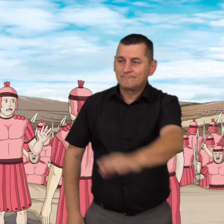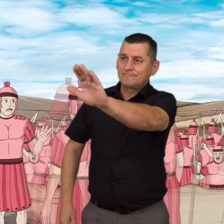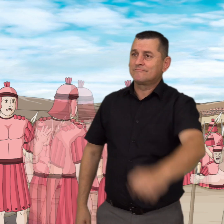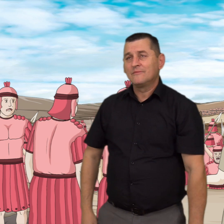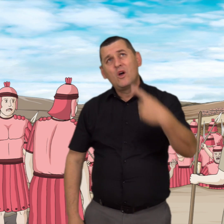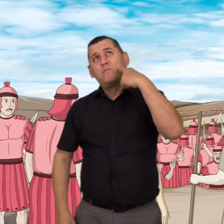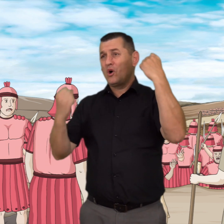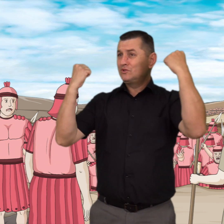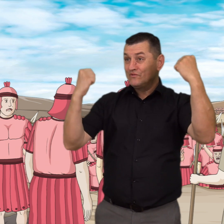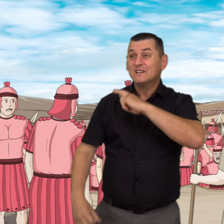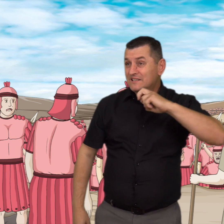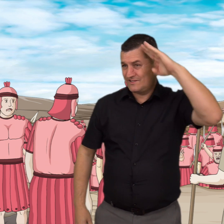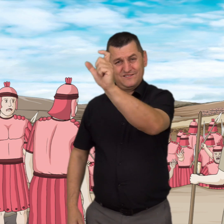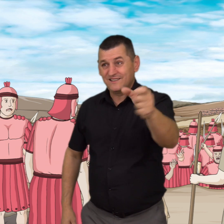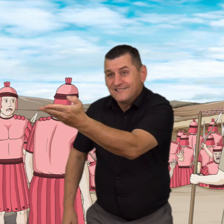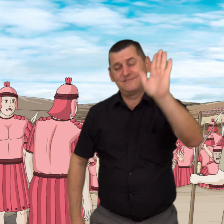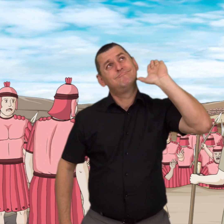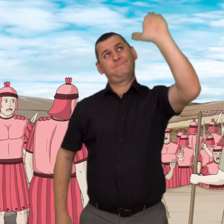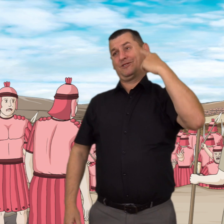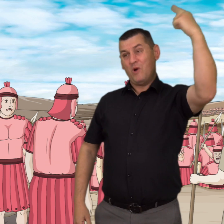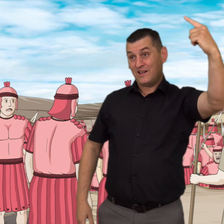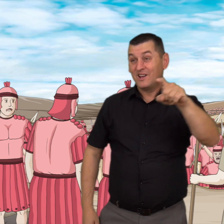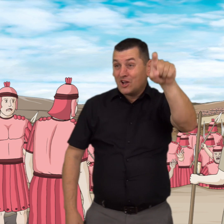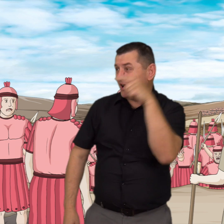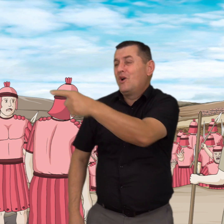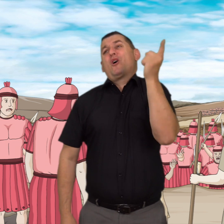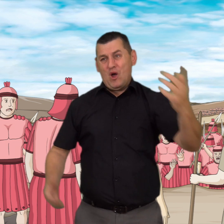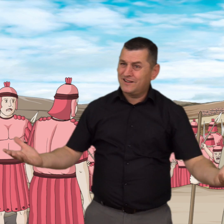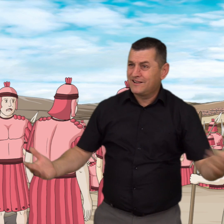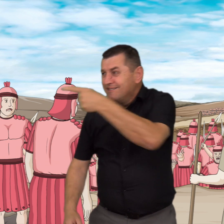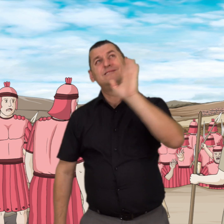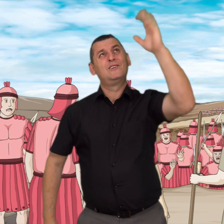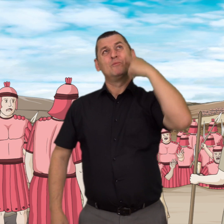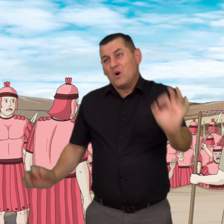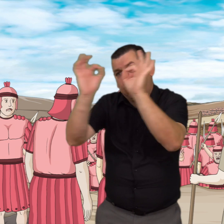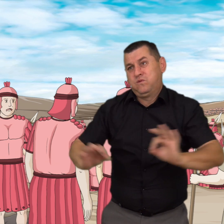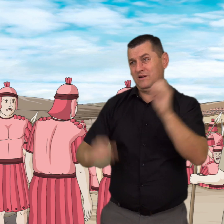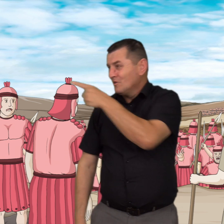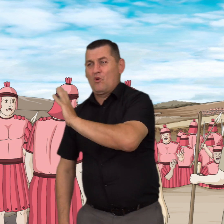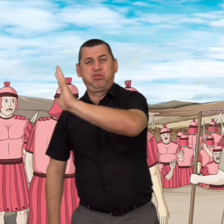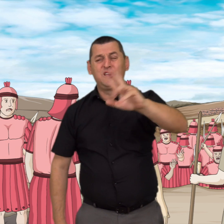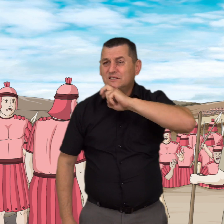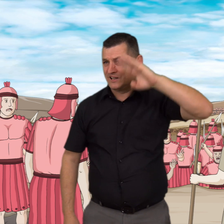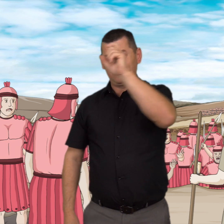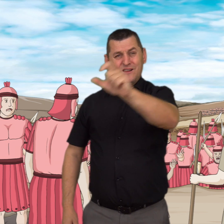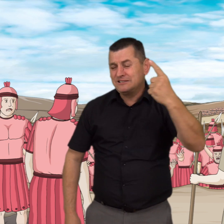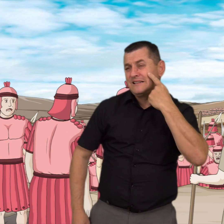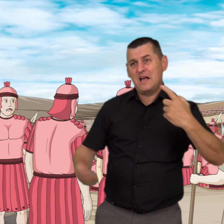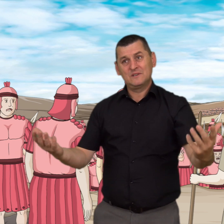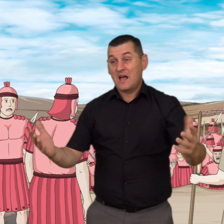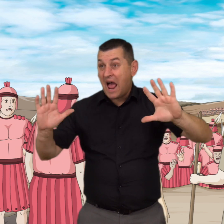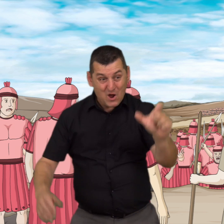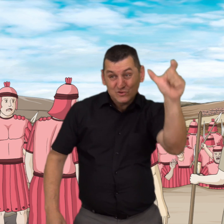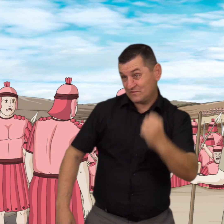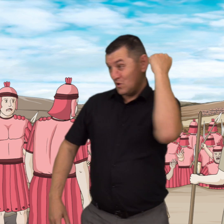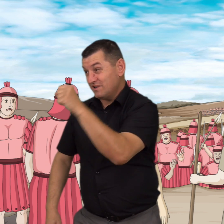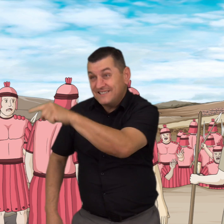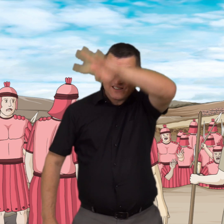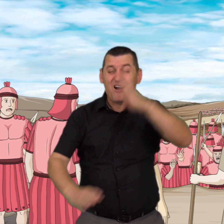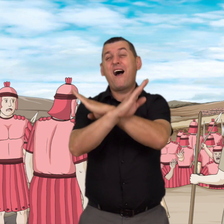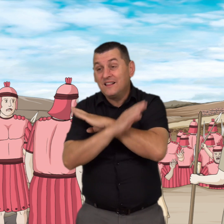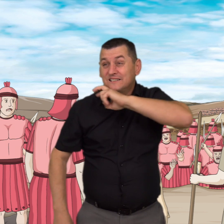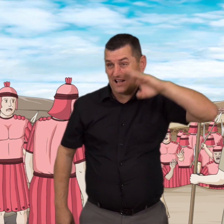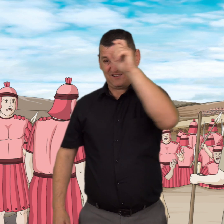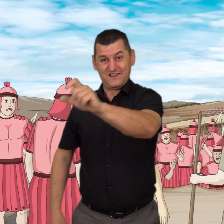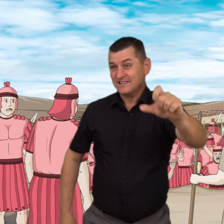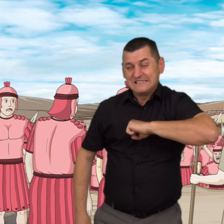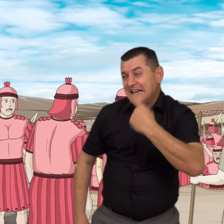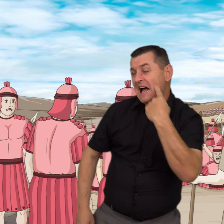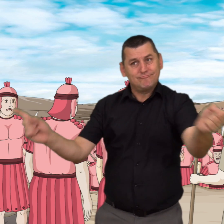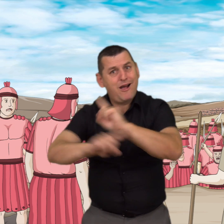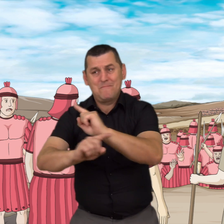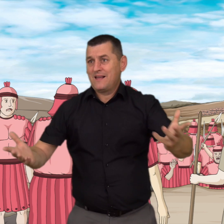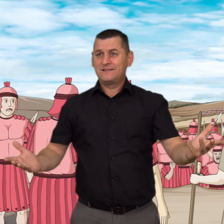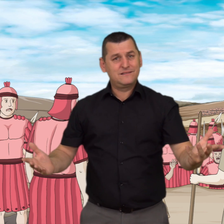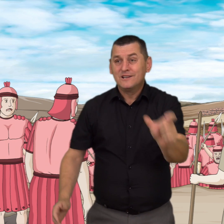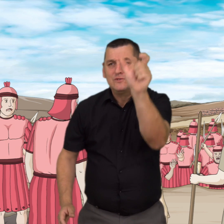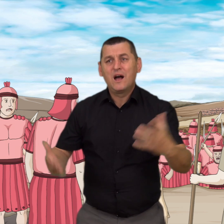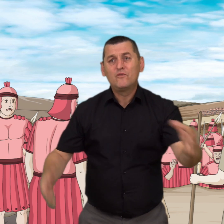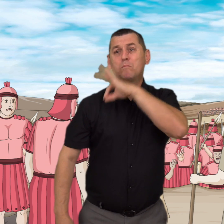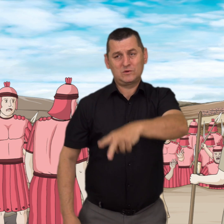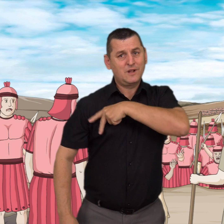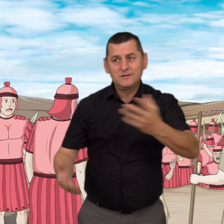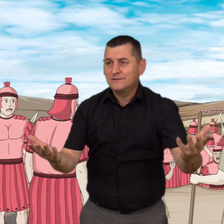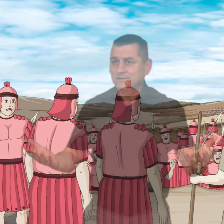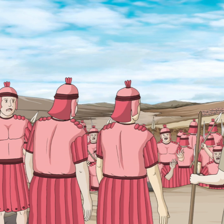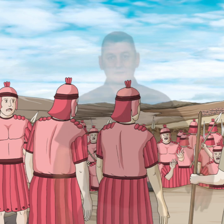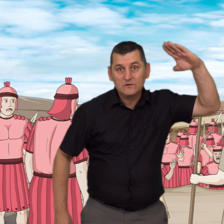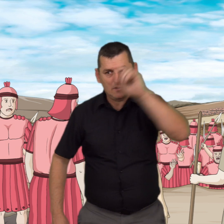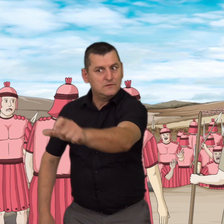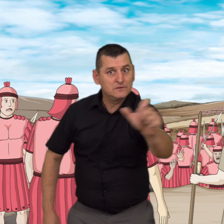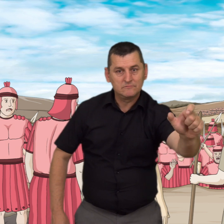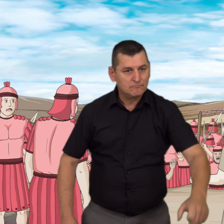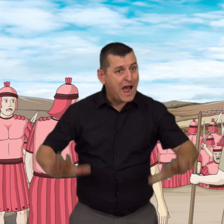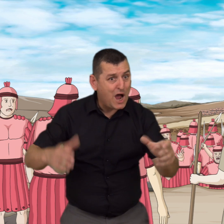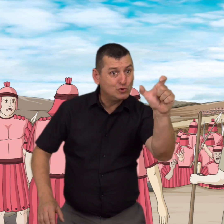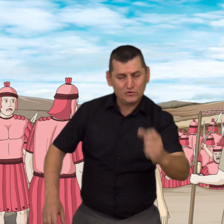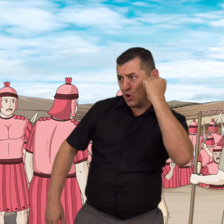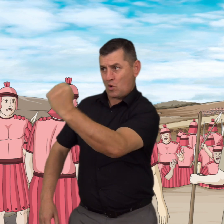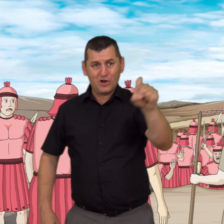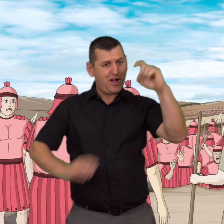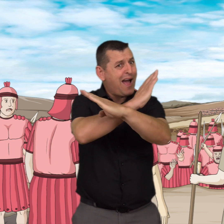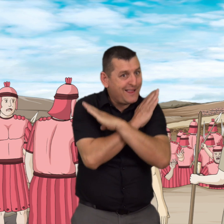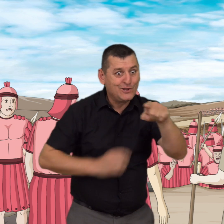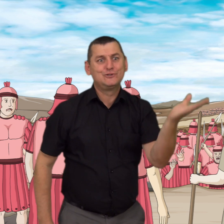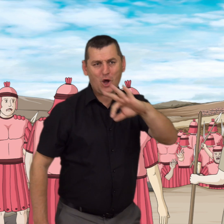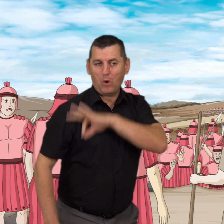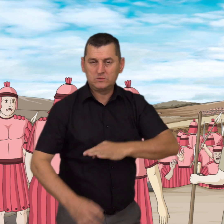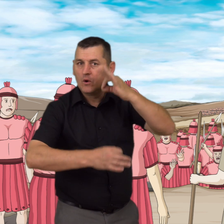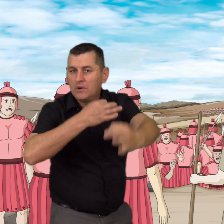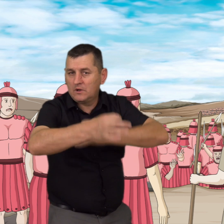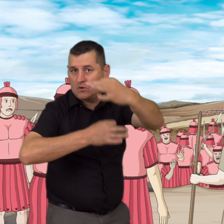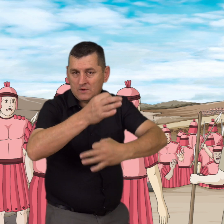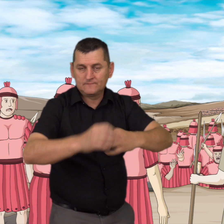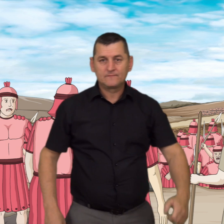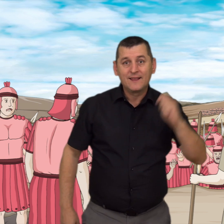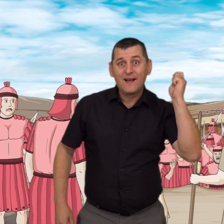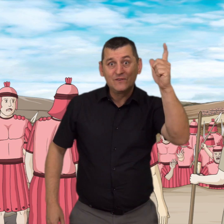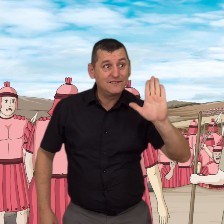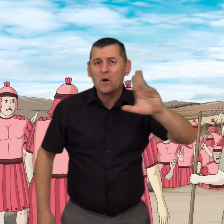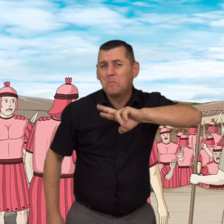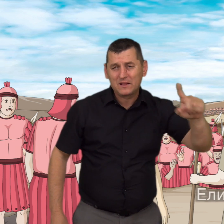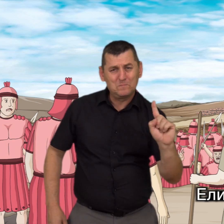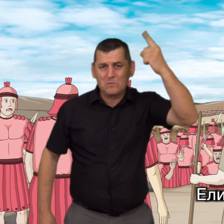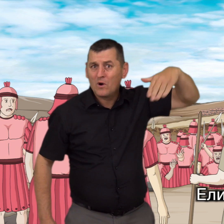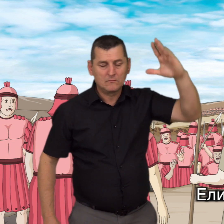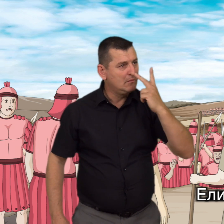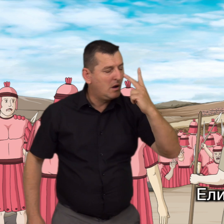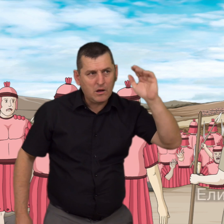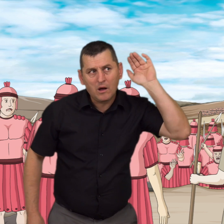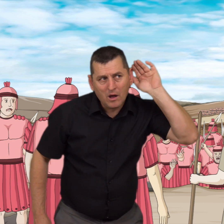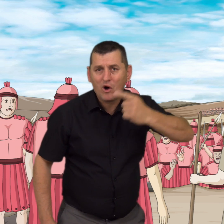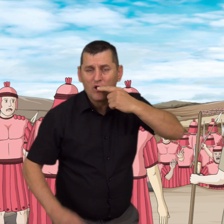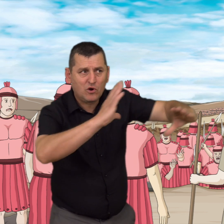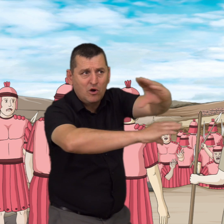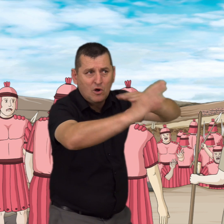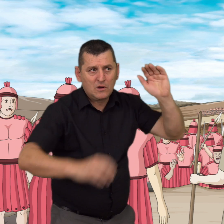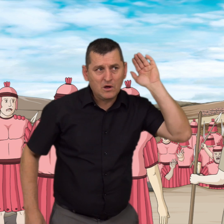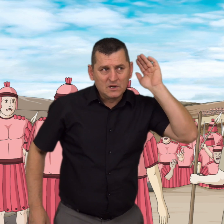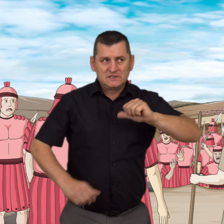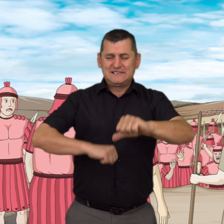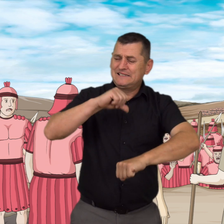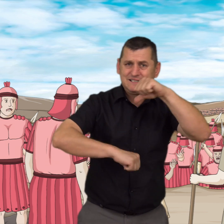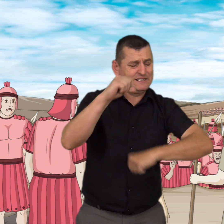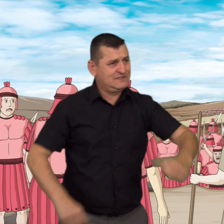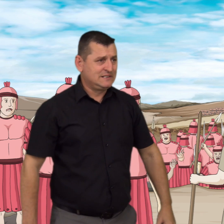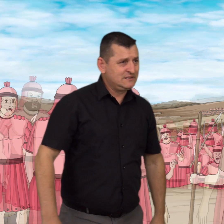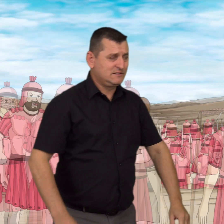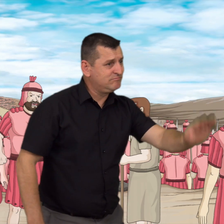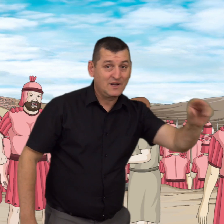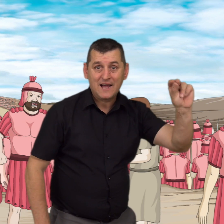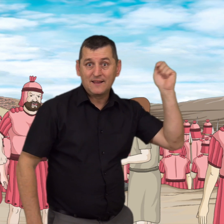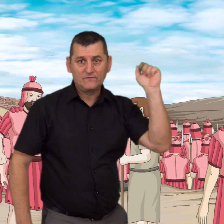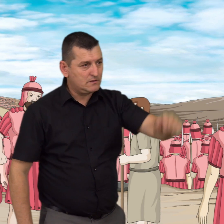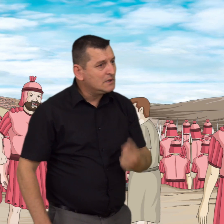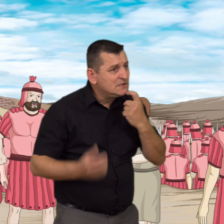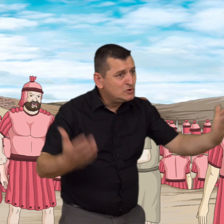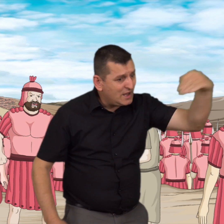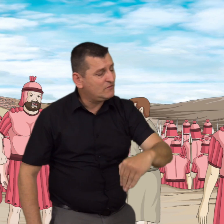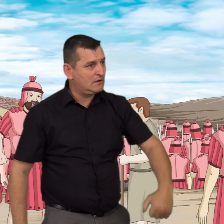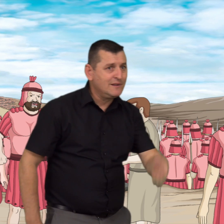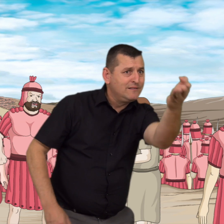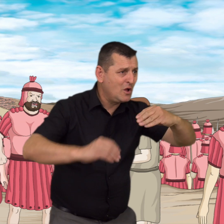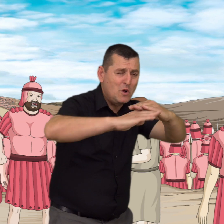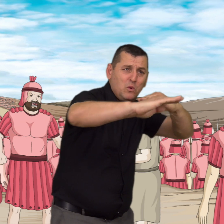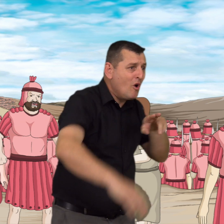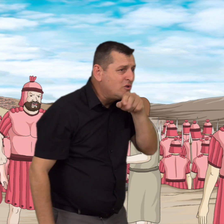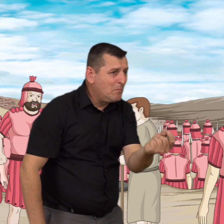Just who is this uncircumcised Philistine, that he should defy the armies of the living God?” The people told him about the offer, saying, “That is what will be done for the man who kills him.” Now when David’s oldest brother Eliab heard him speaking to the men, his anger burned against David. “Why have you come down here?” he asked.